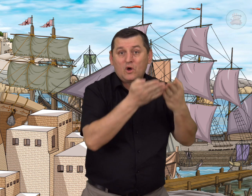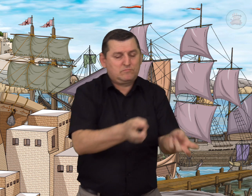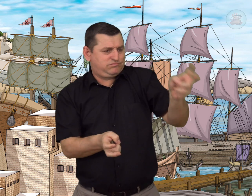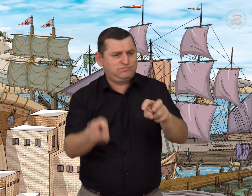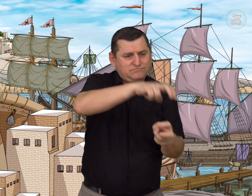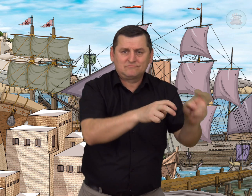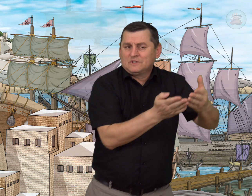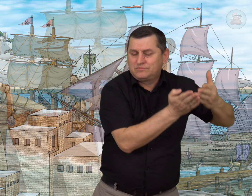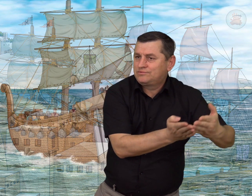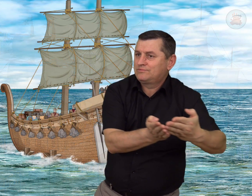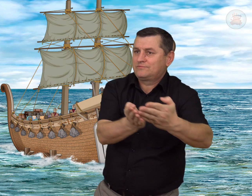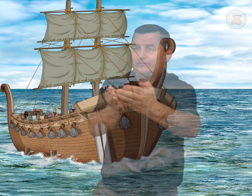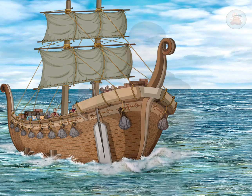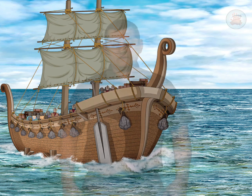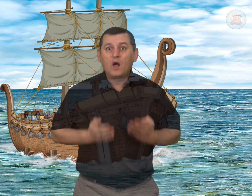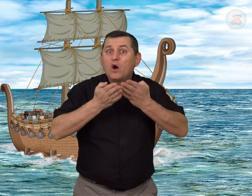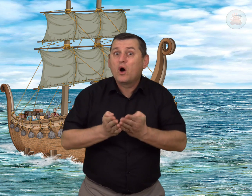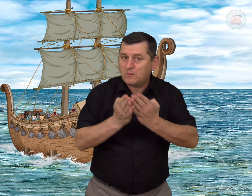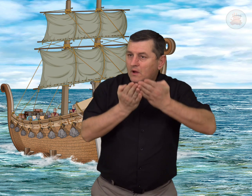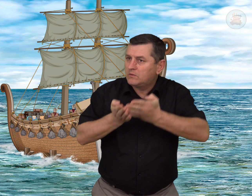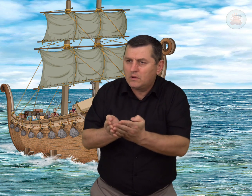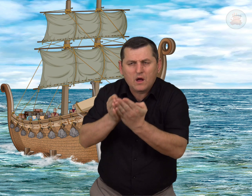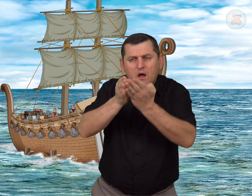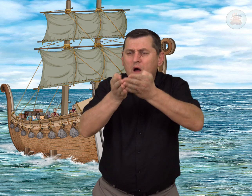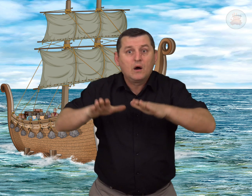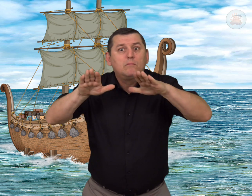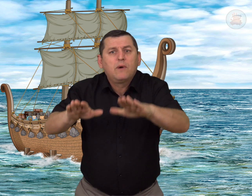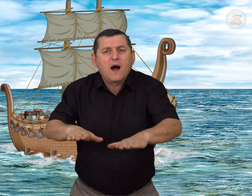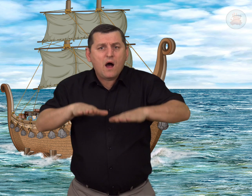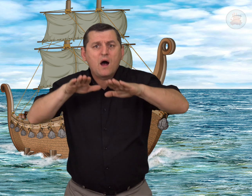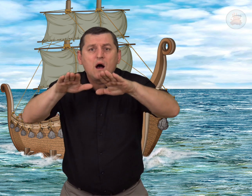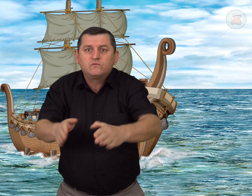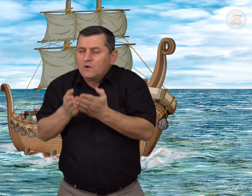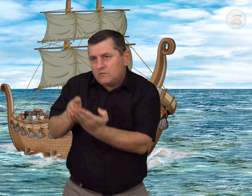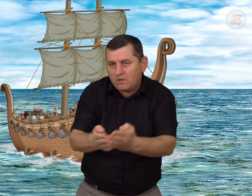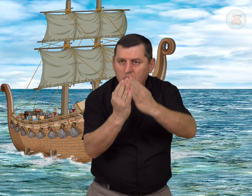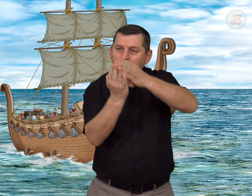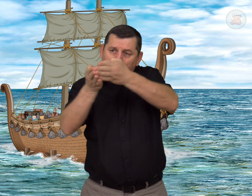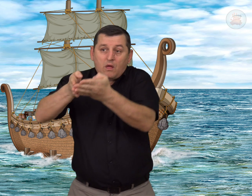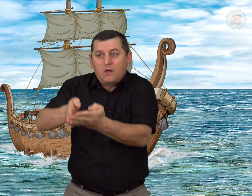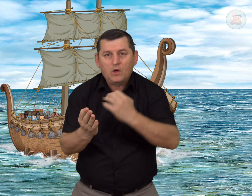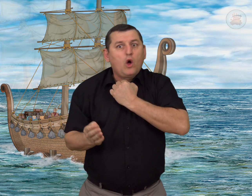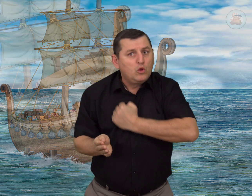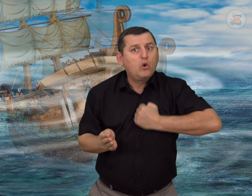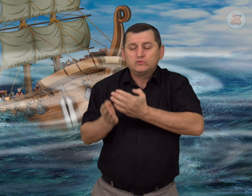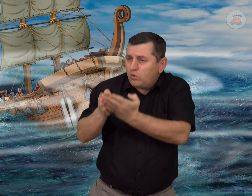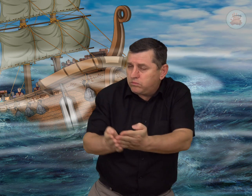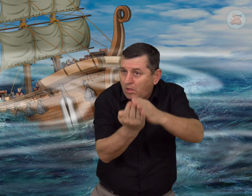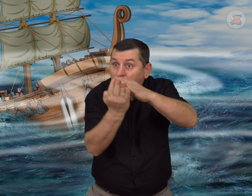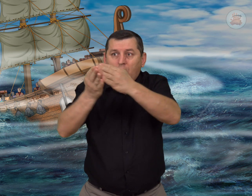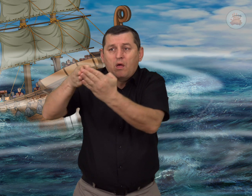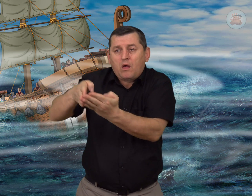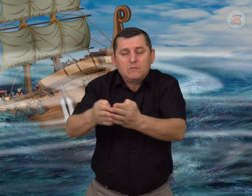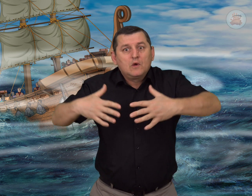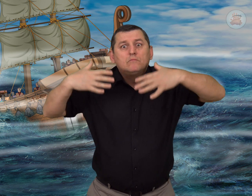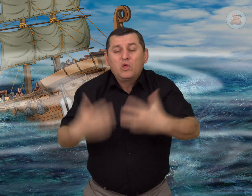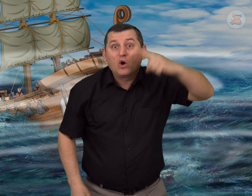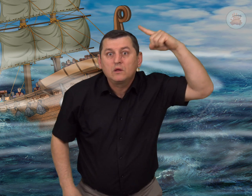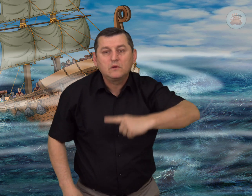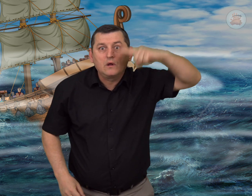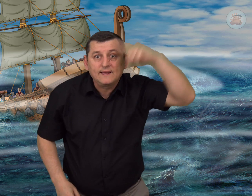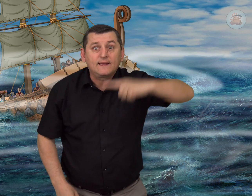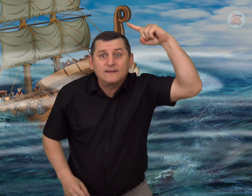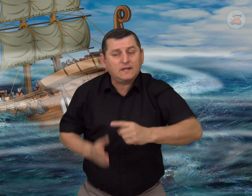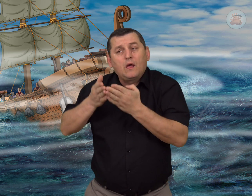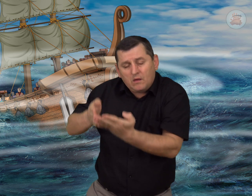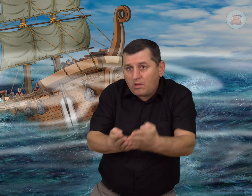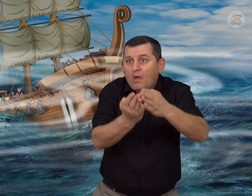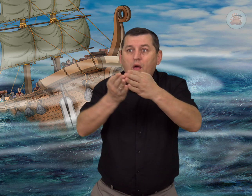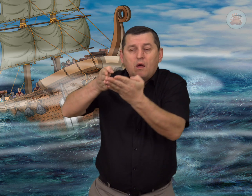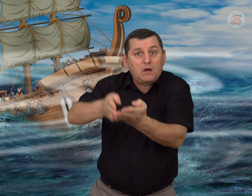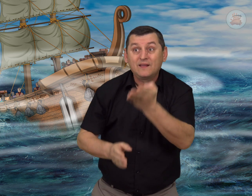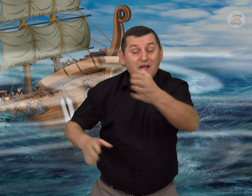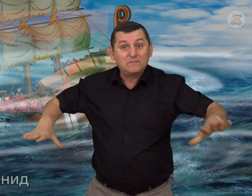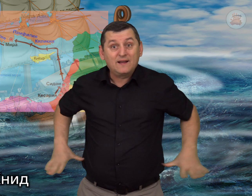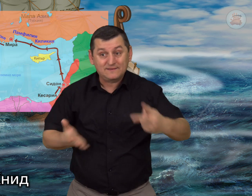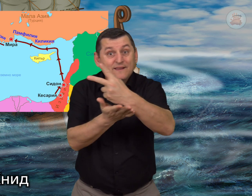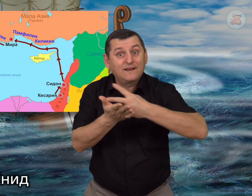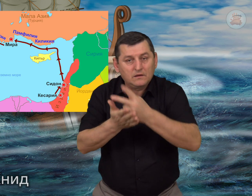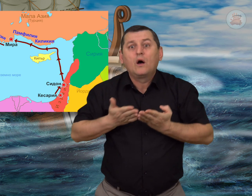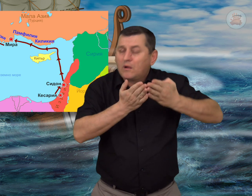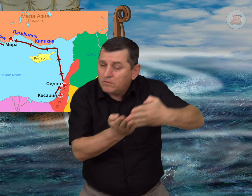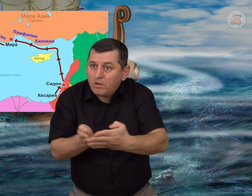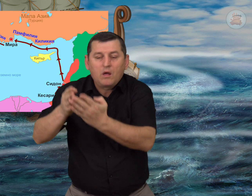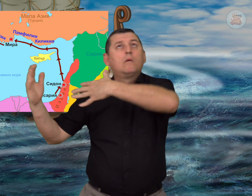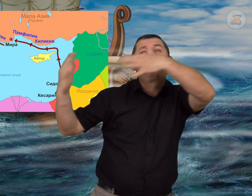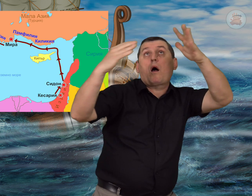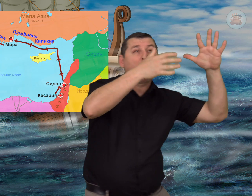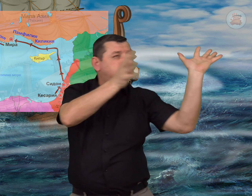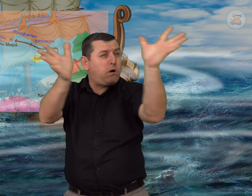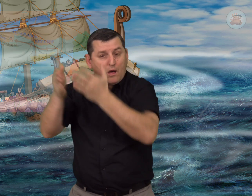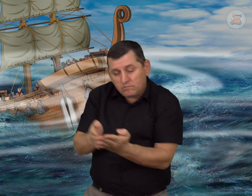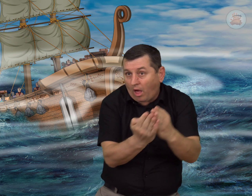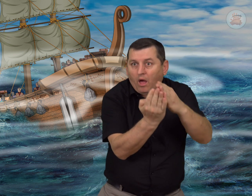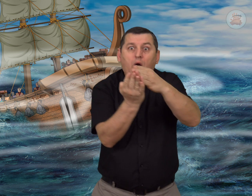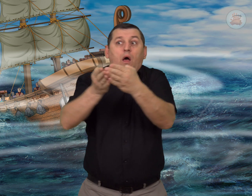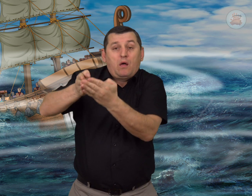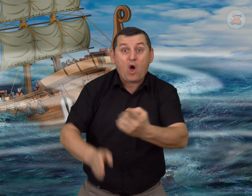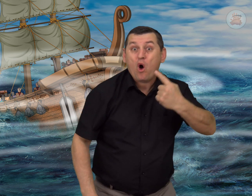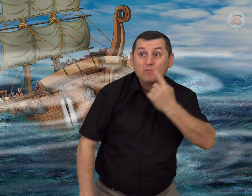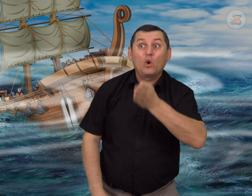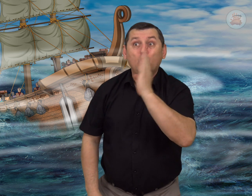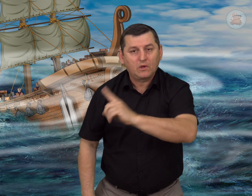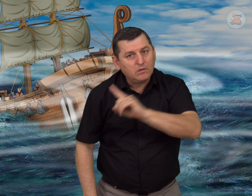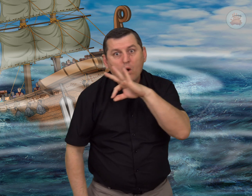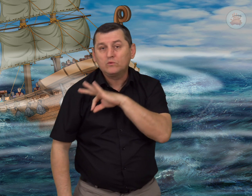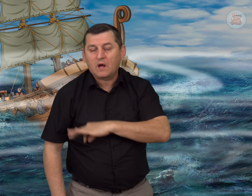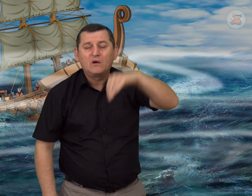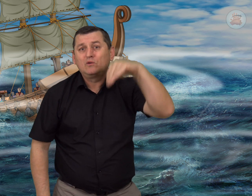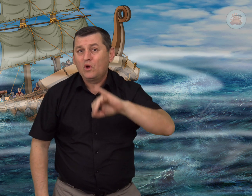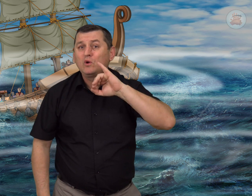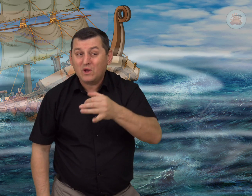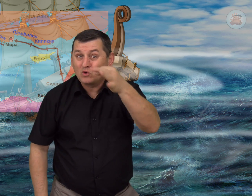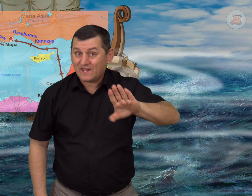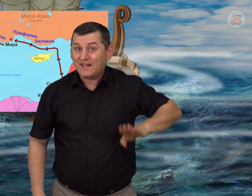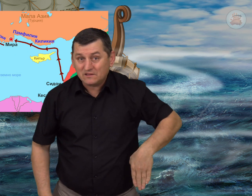After sailing slowly for many days, we arrived off Cnidus.